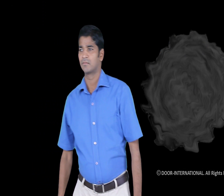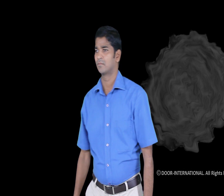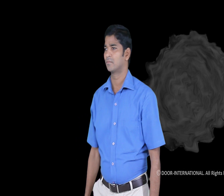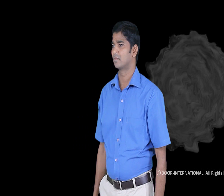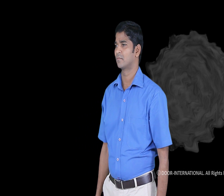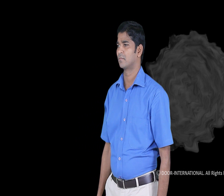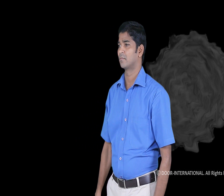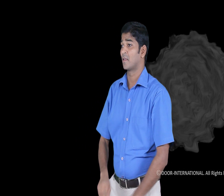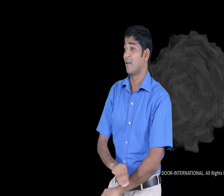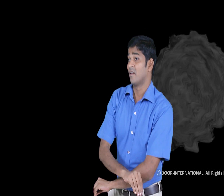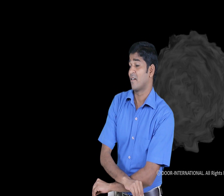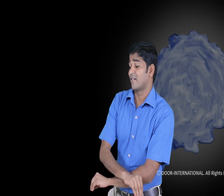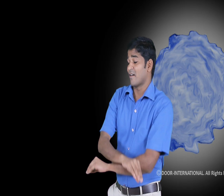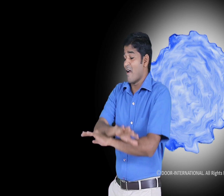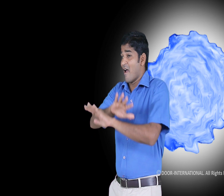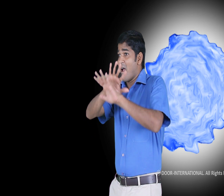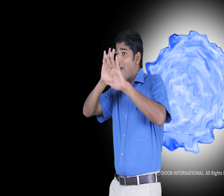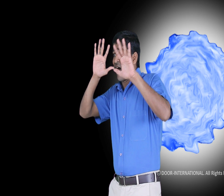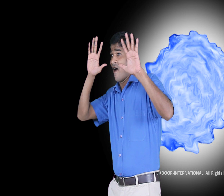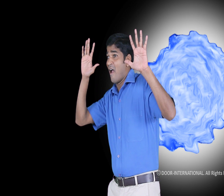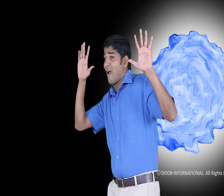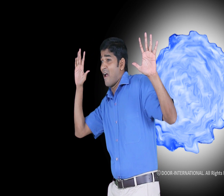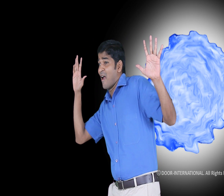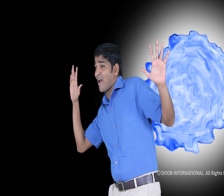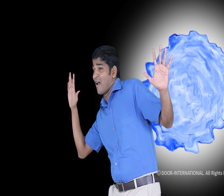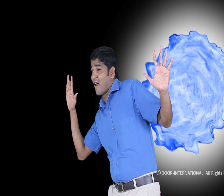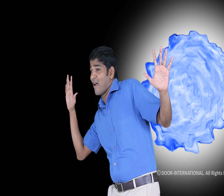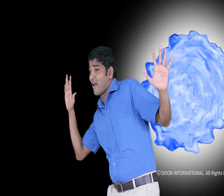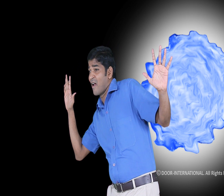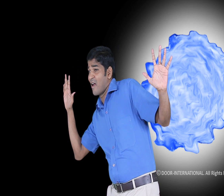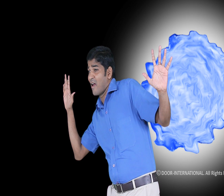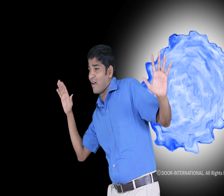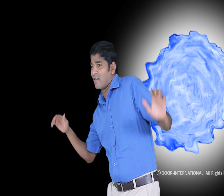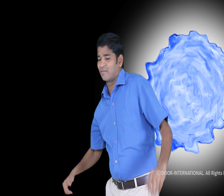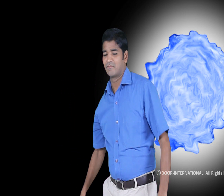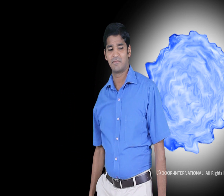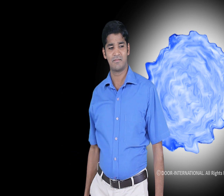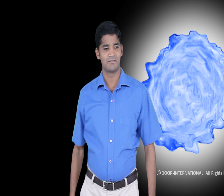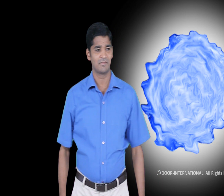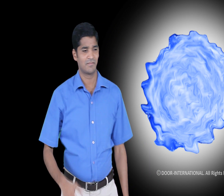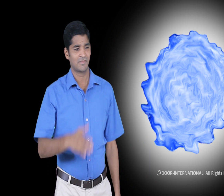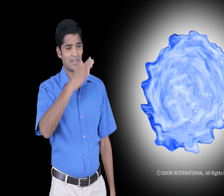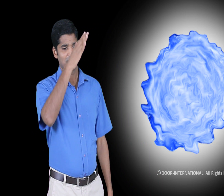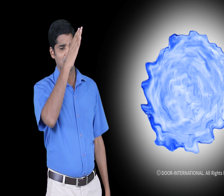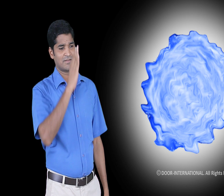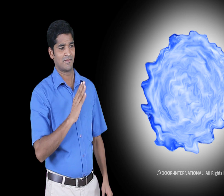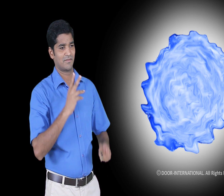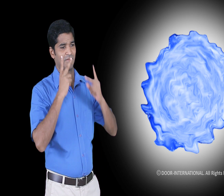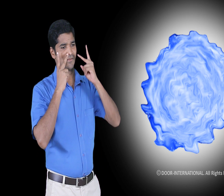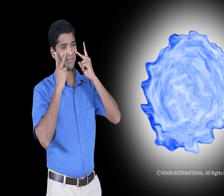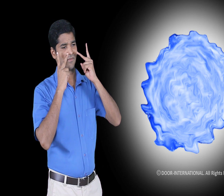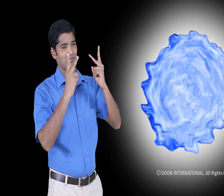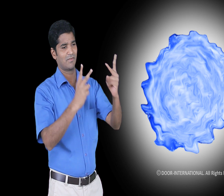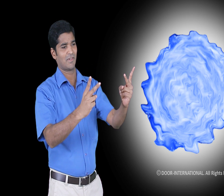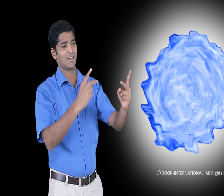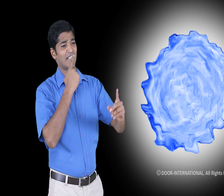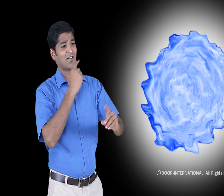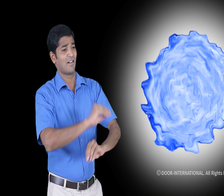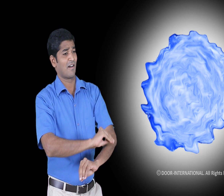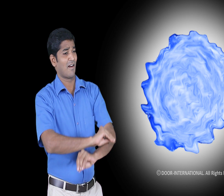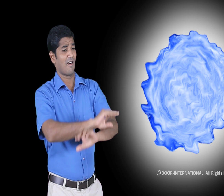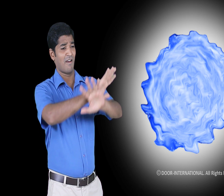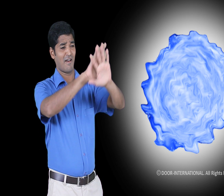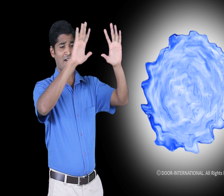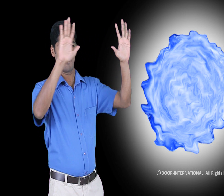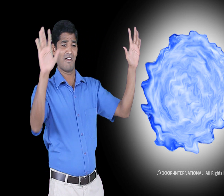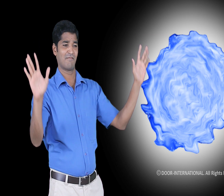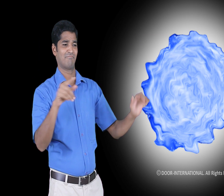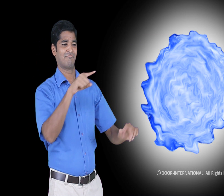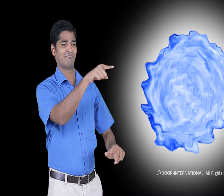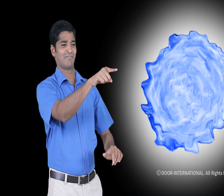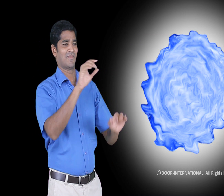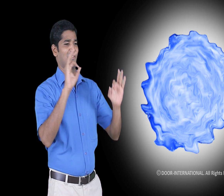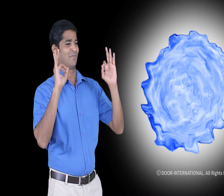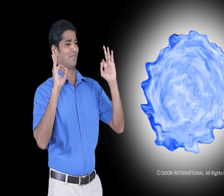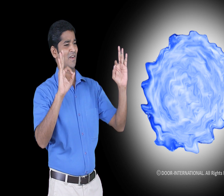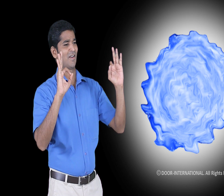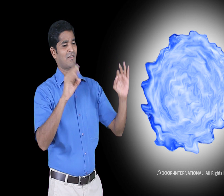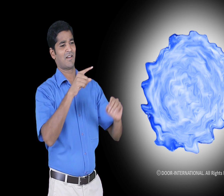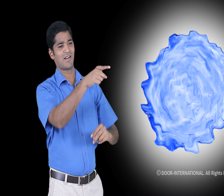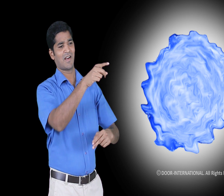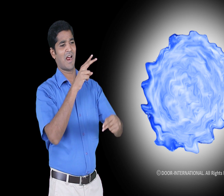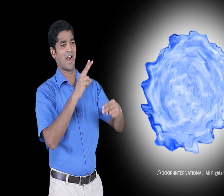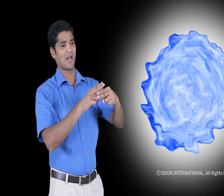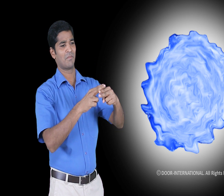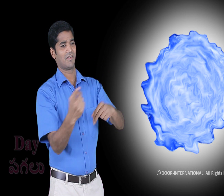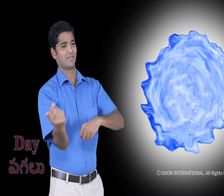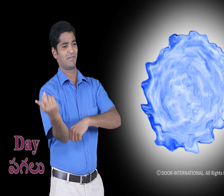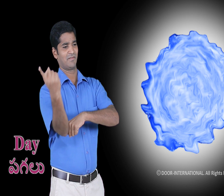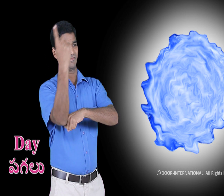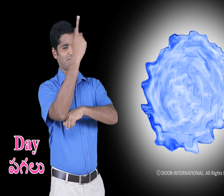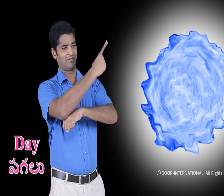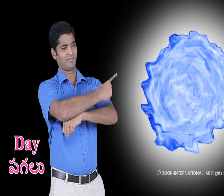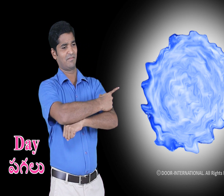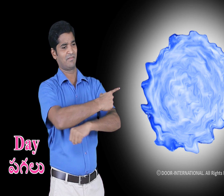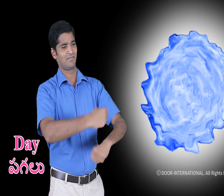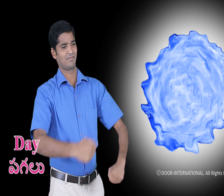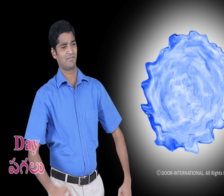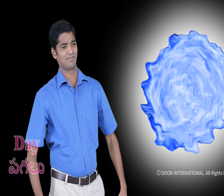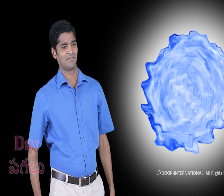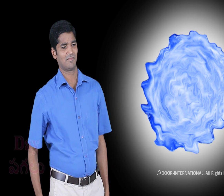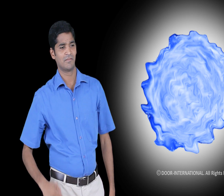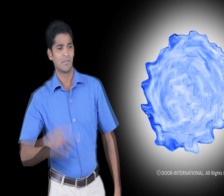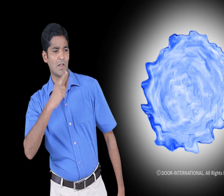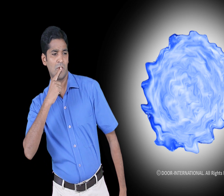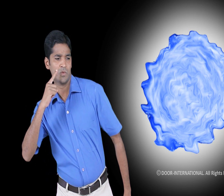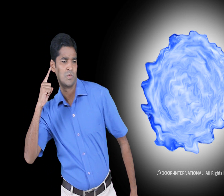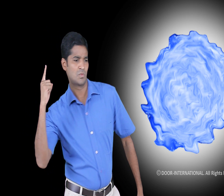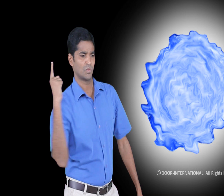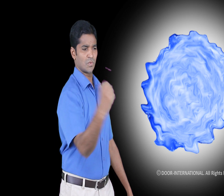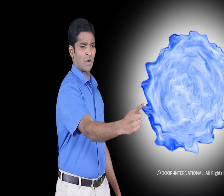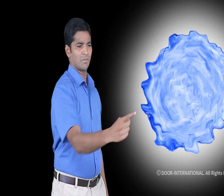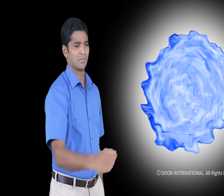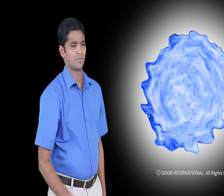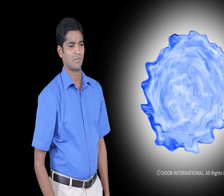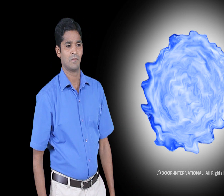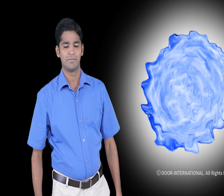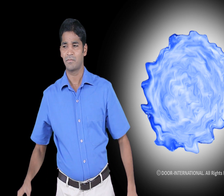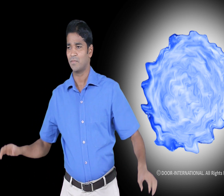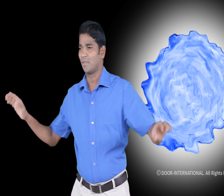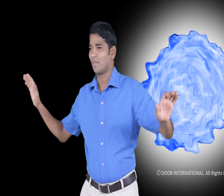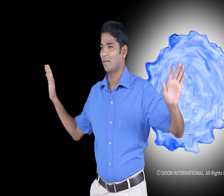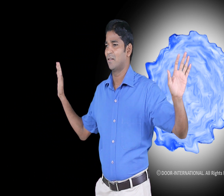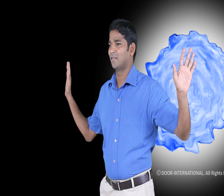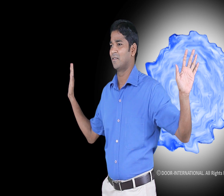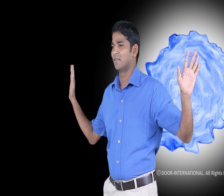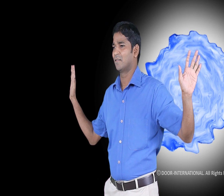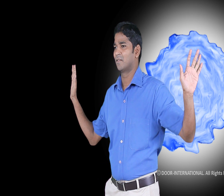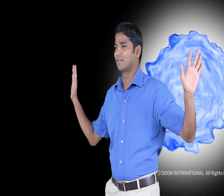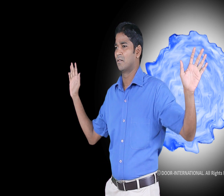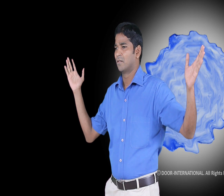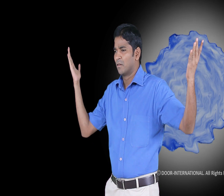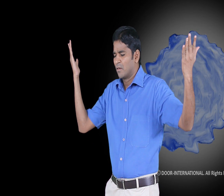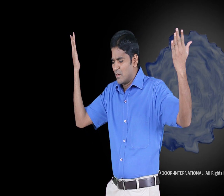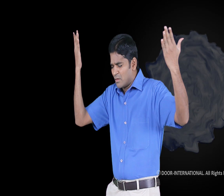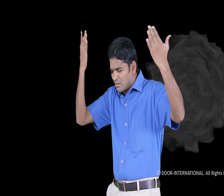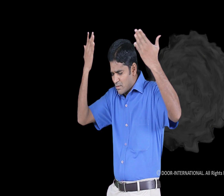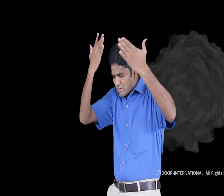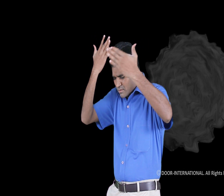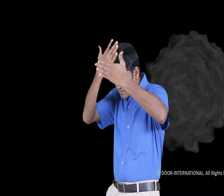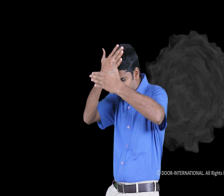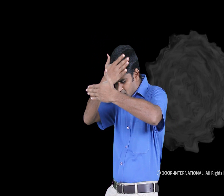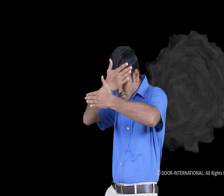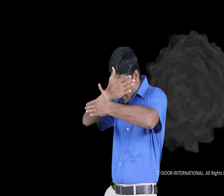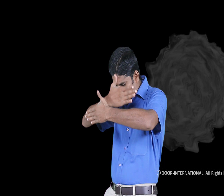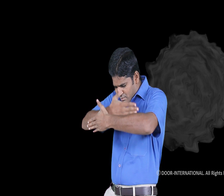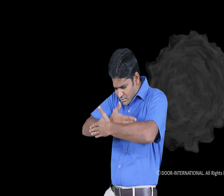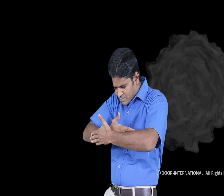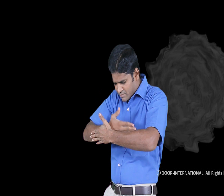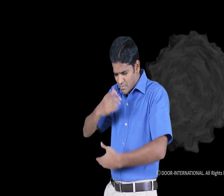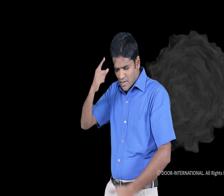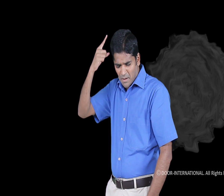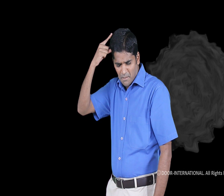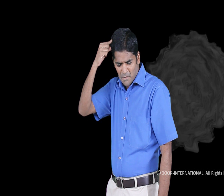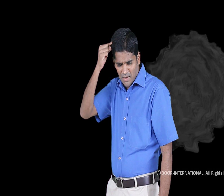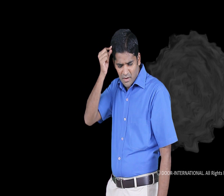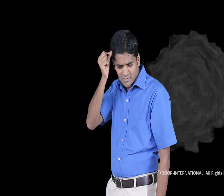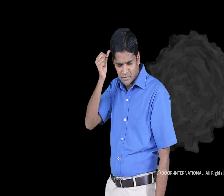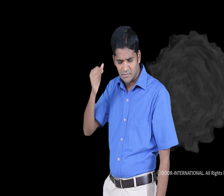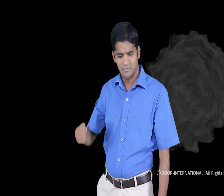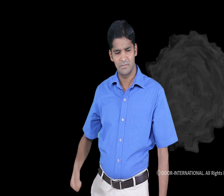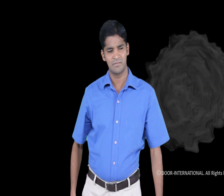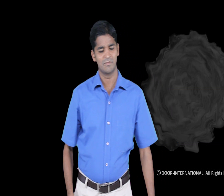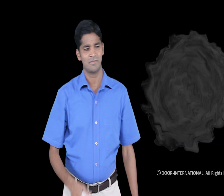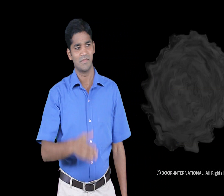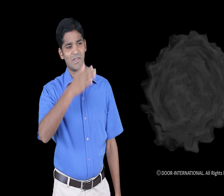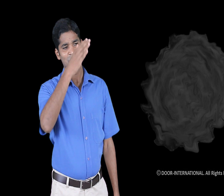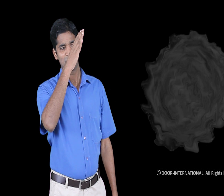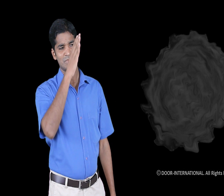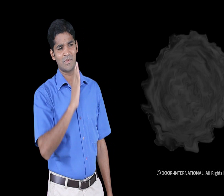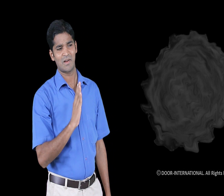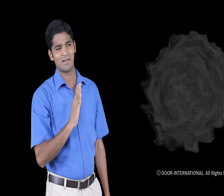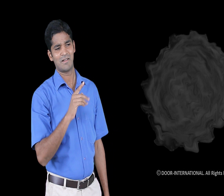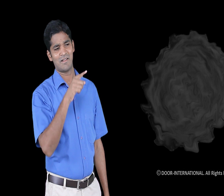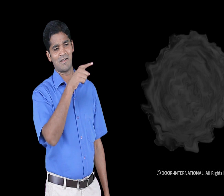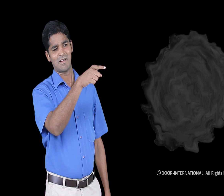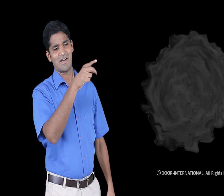And God saw that the light was good, and He separated the light from the darkness.